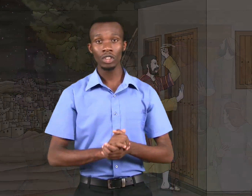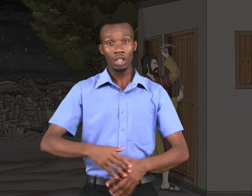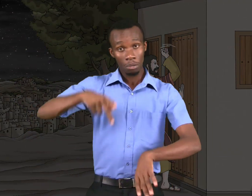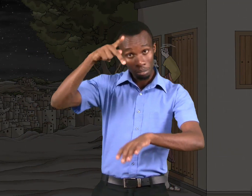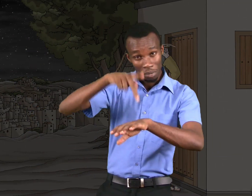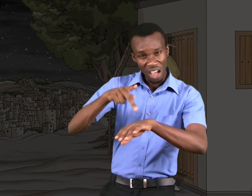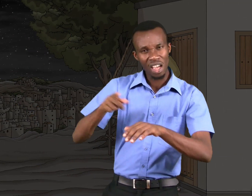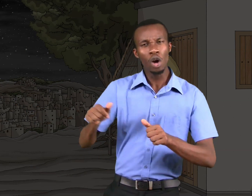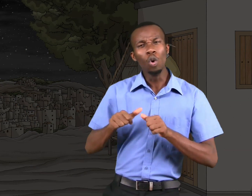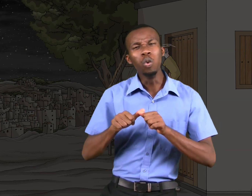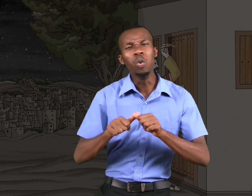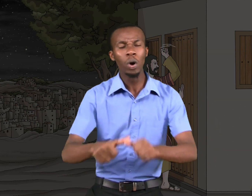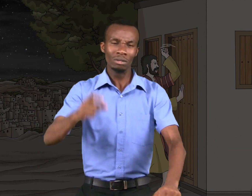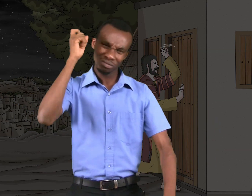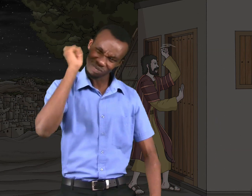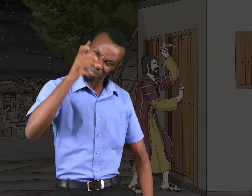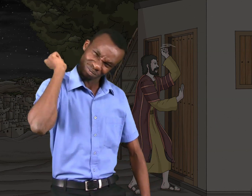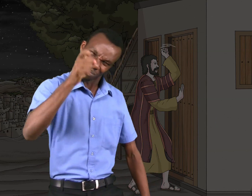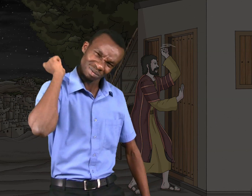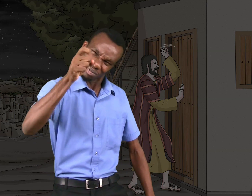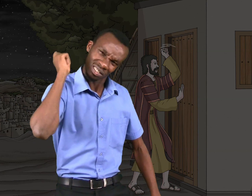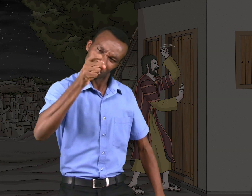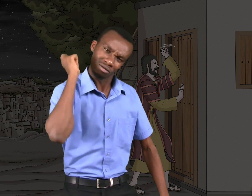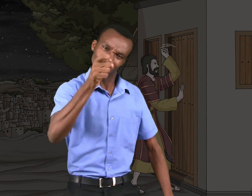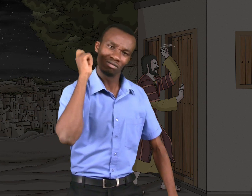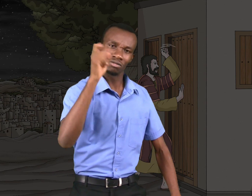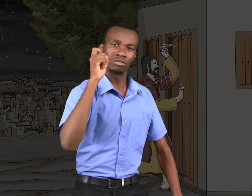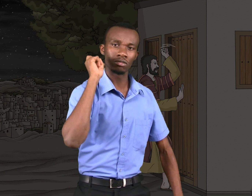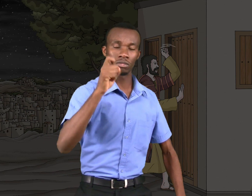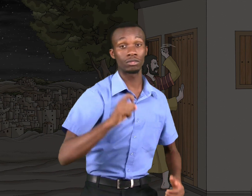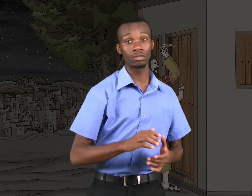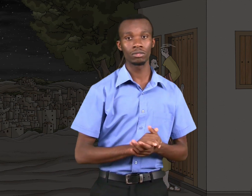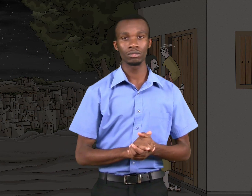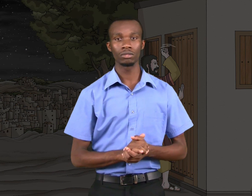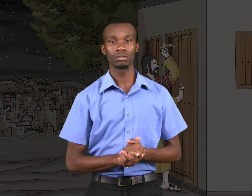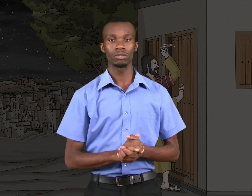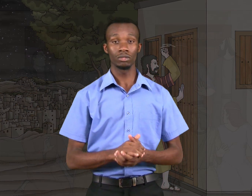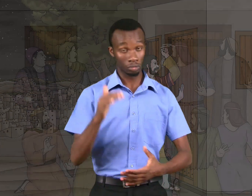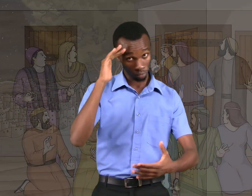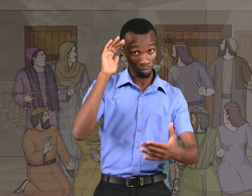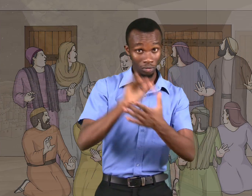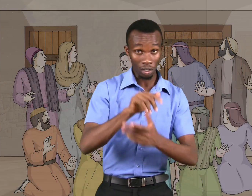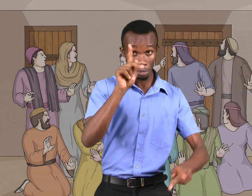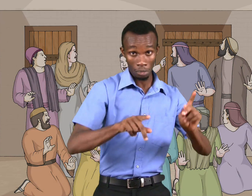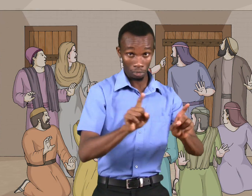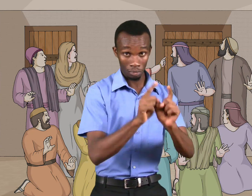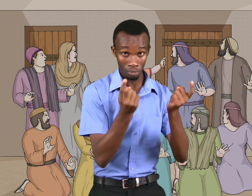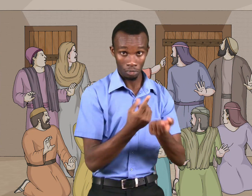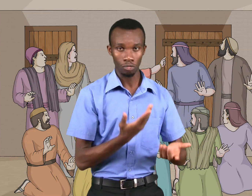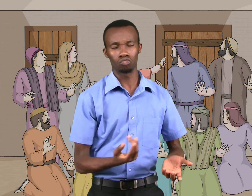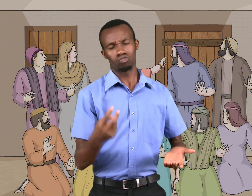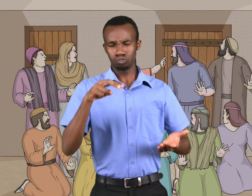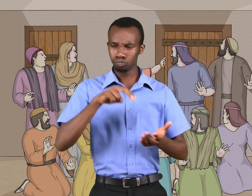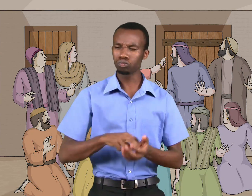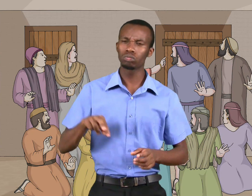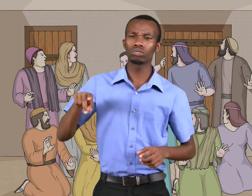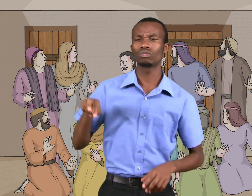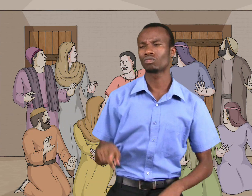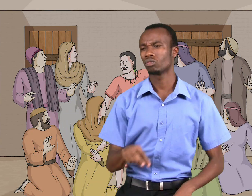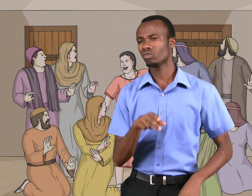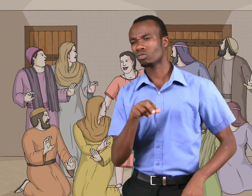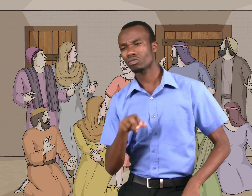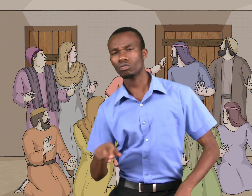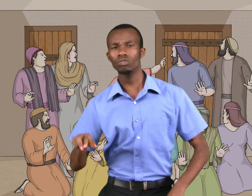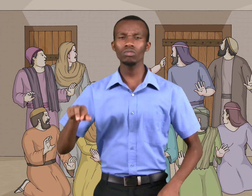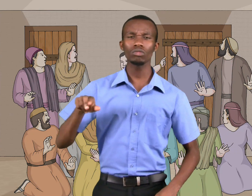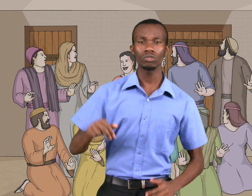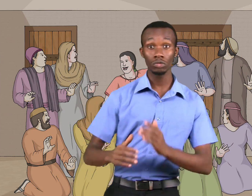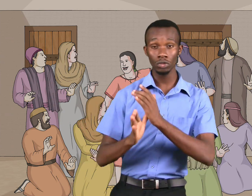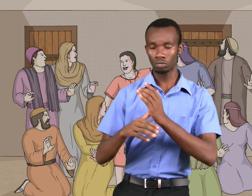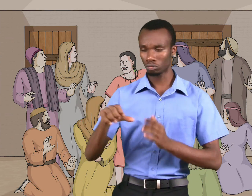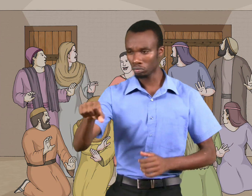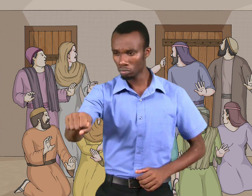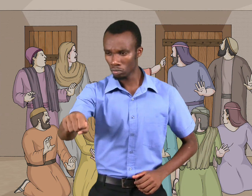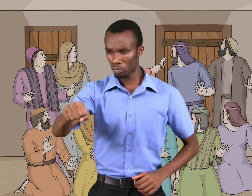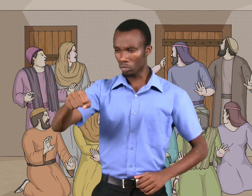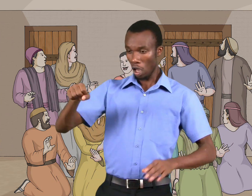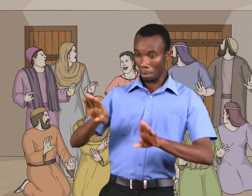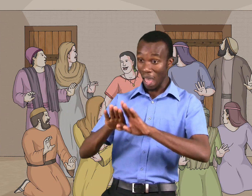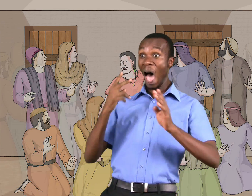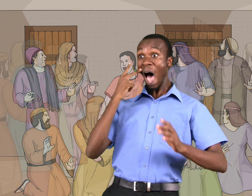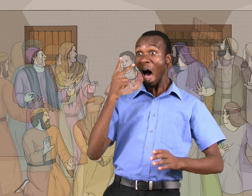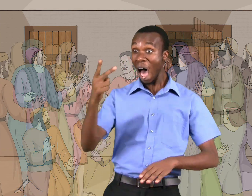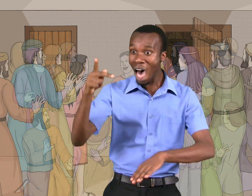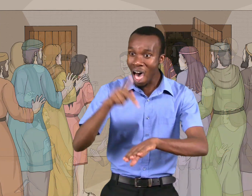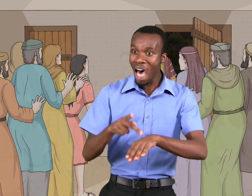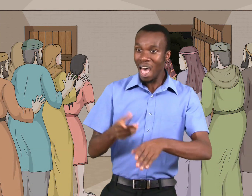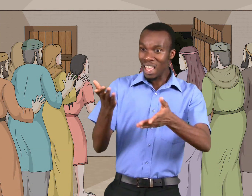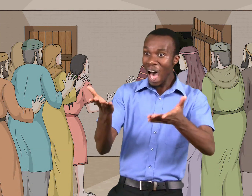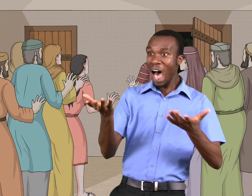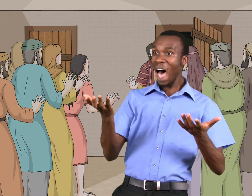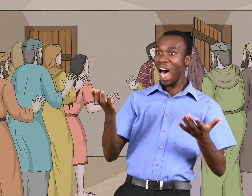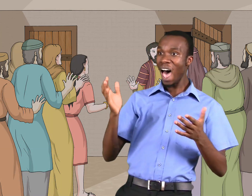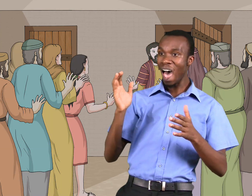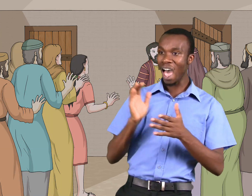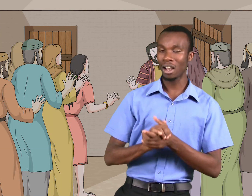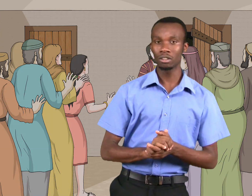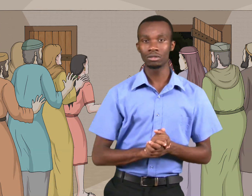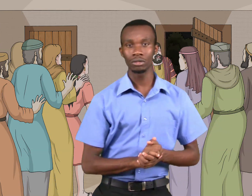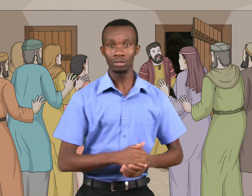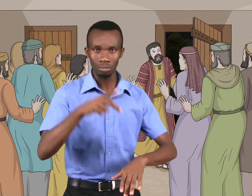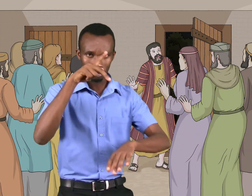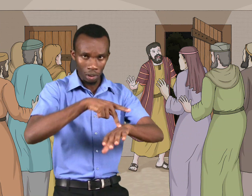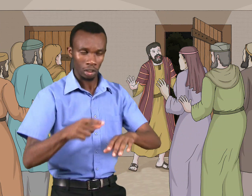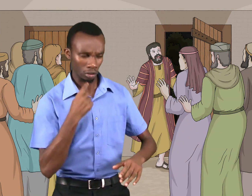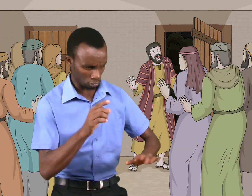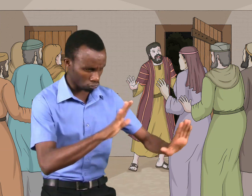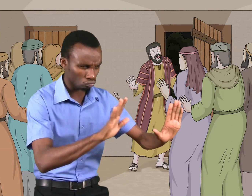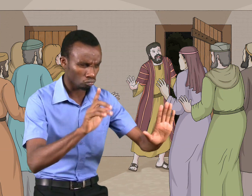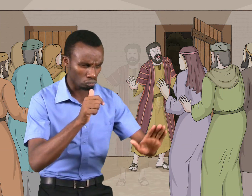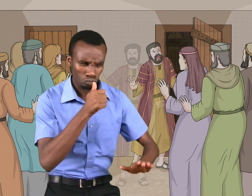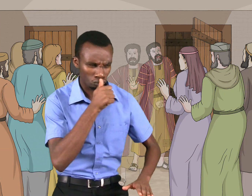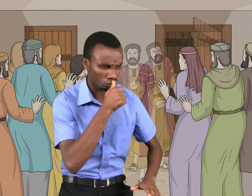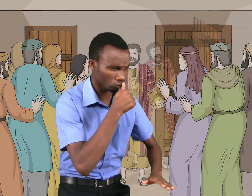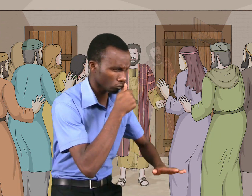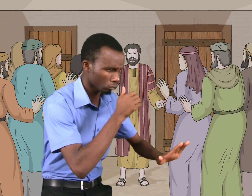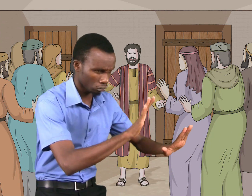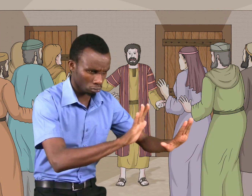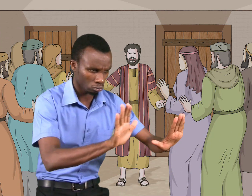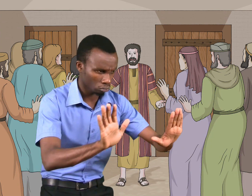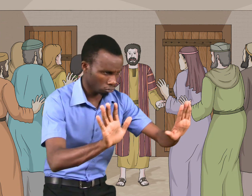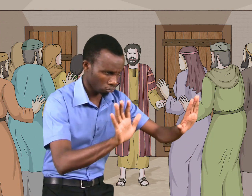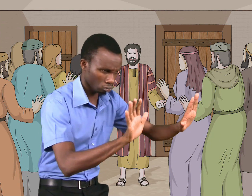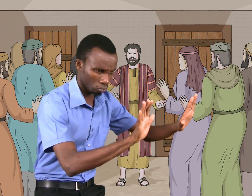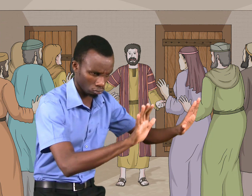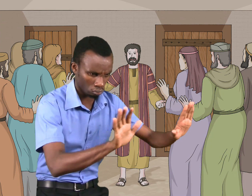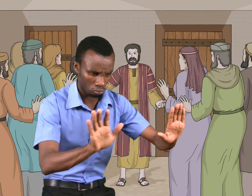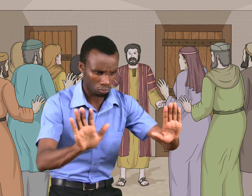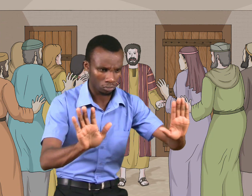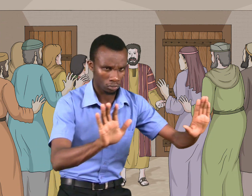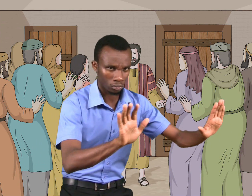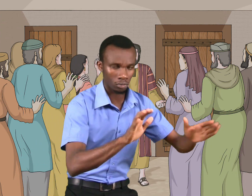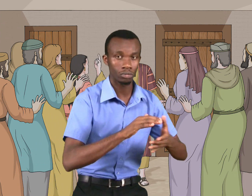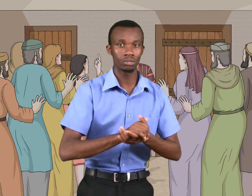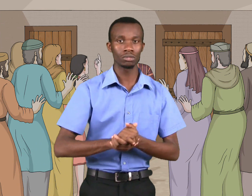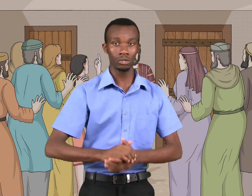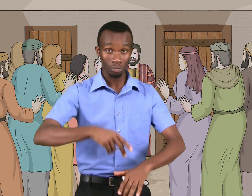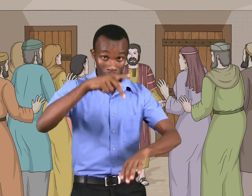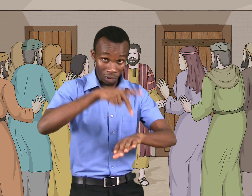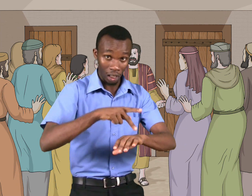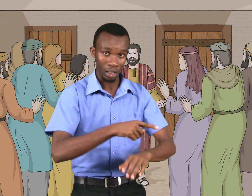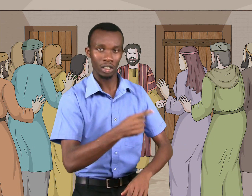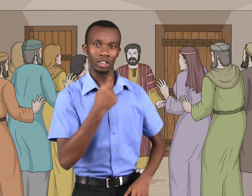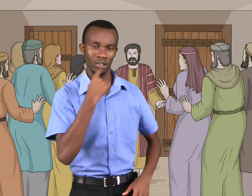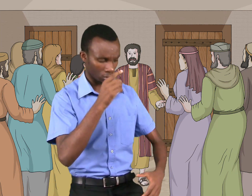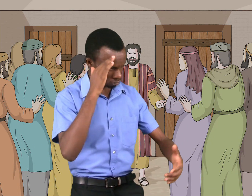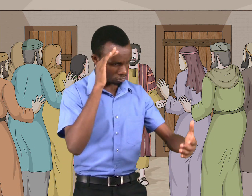But Peter kept on knocking, and when they opened the door and saw him, they were astounded.